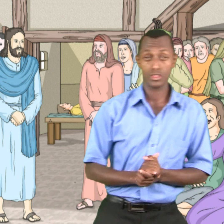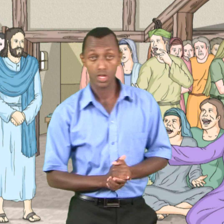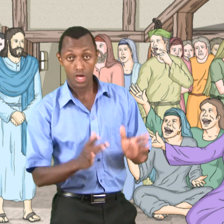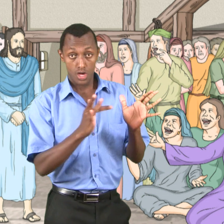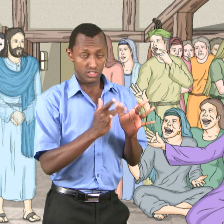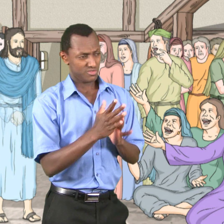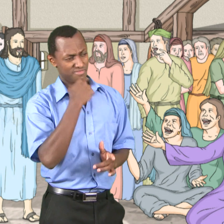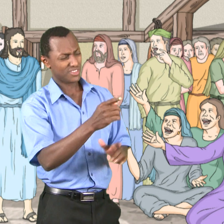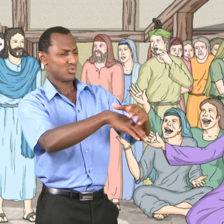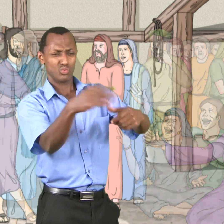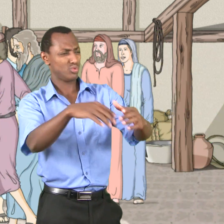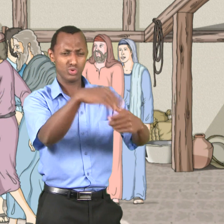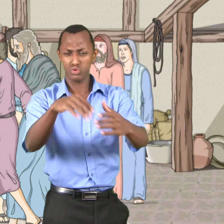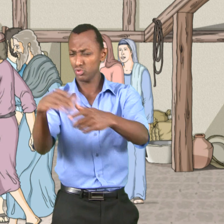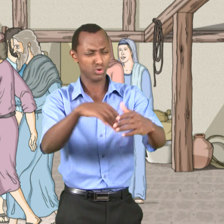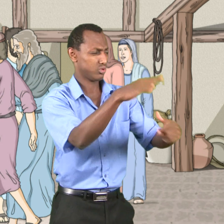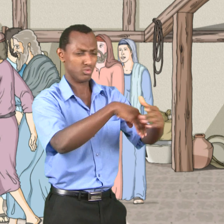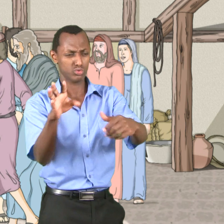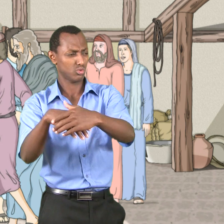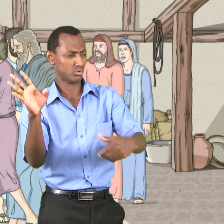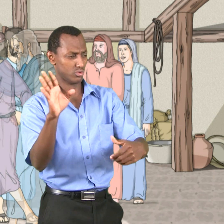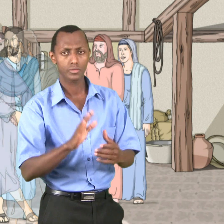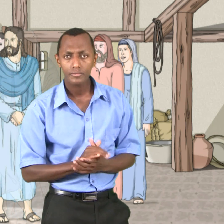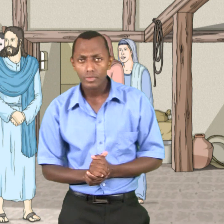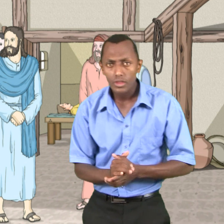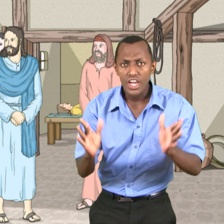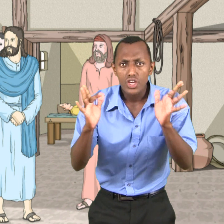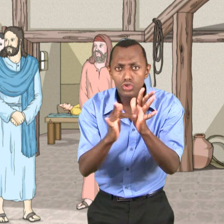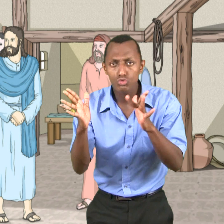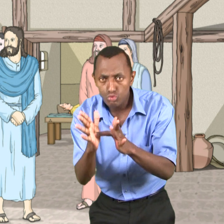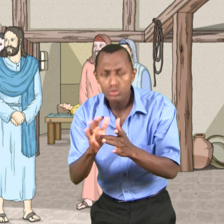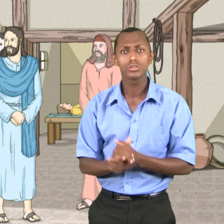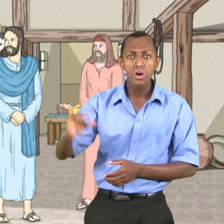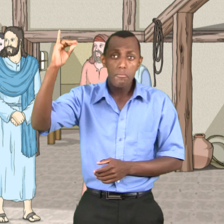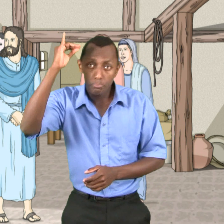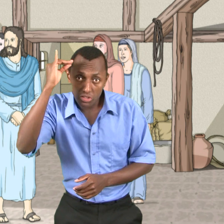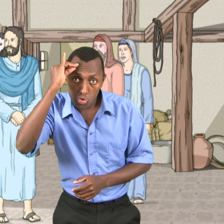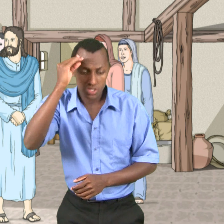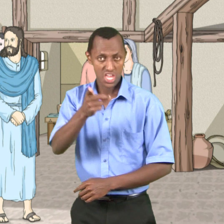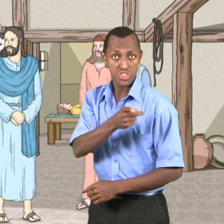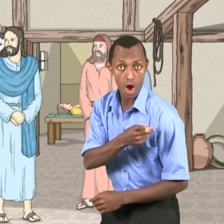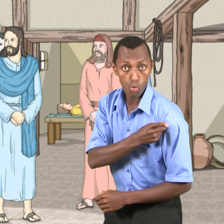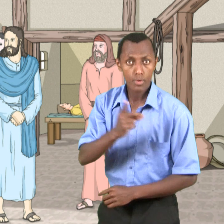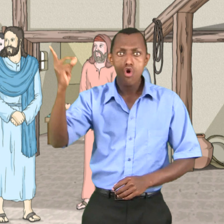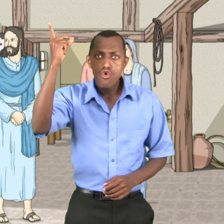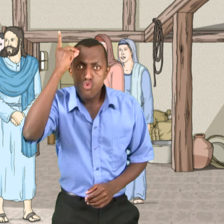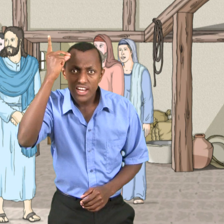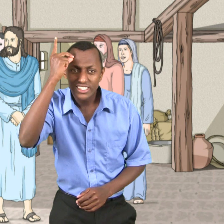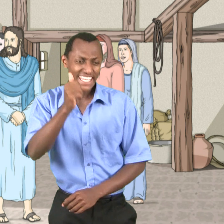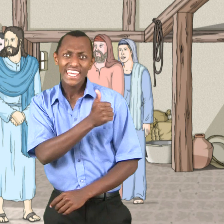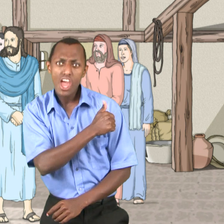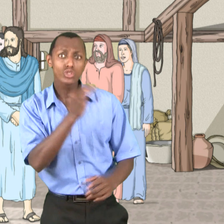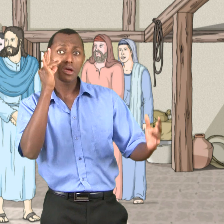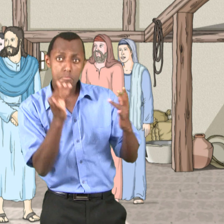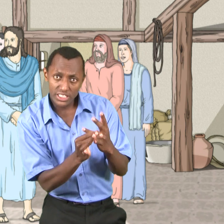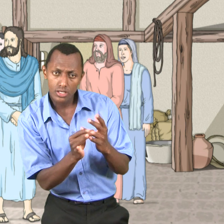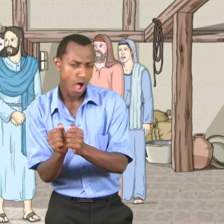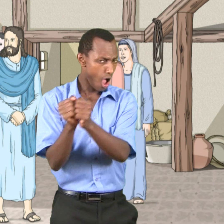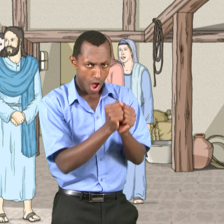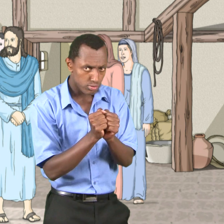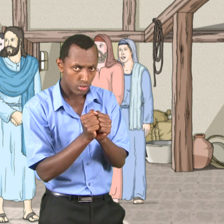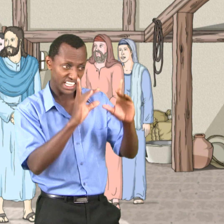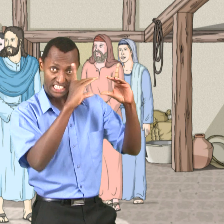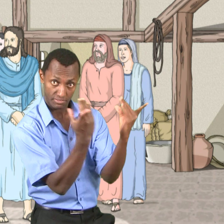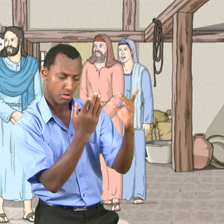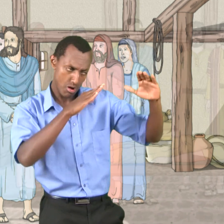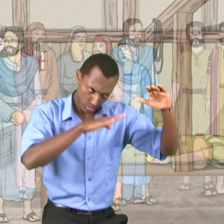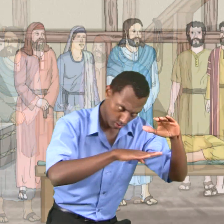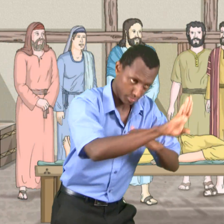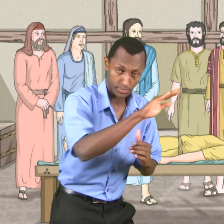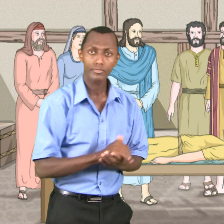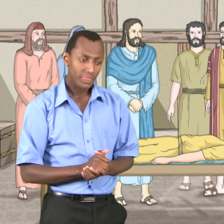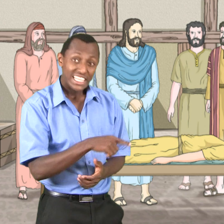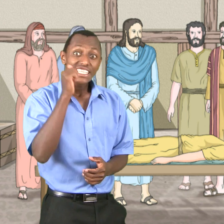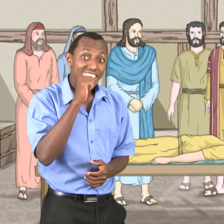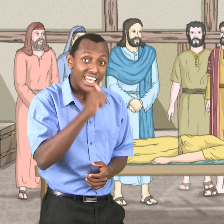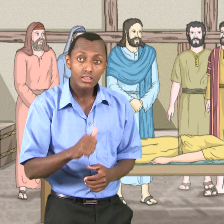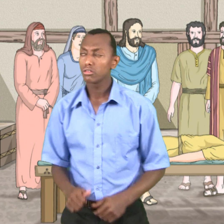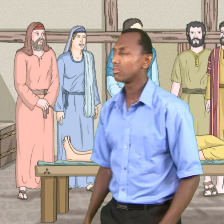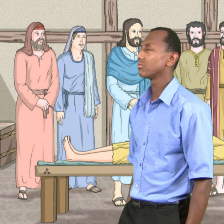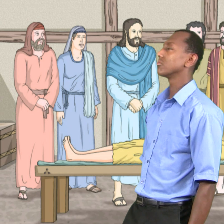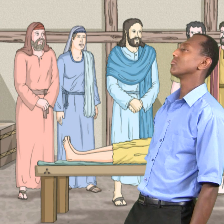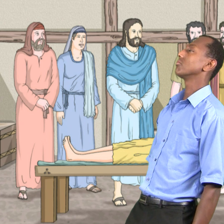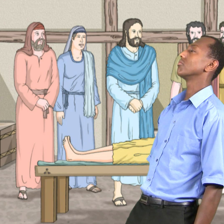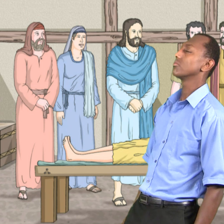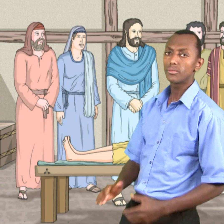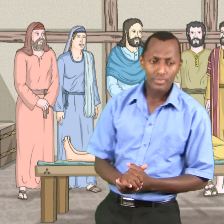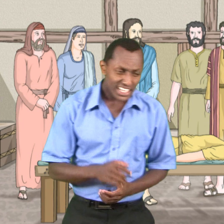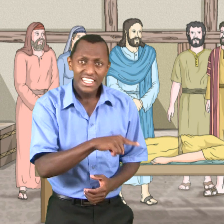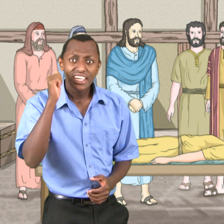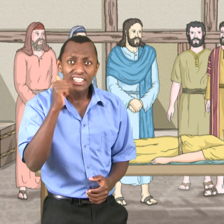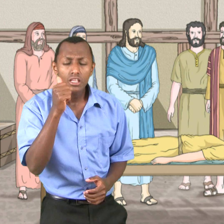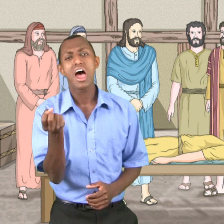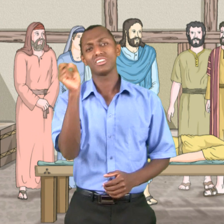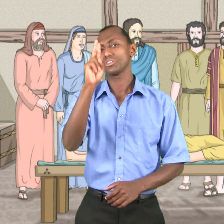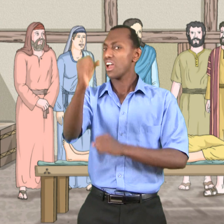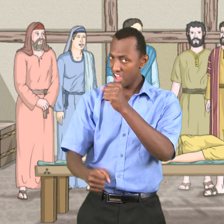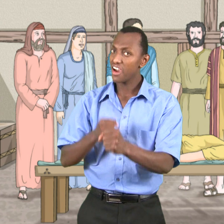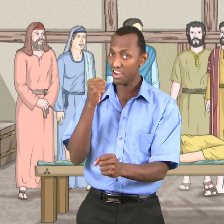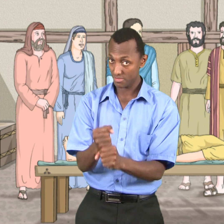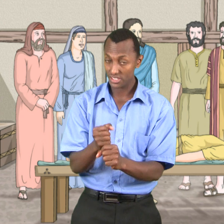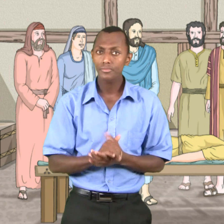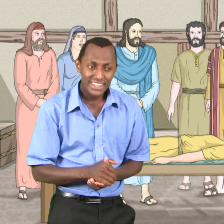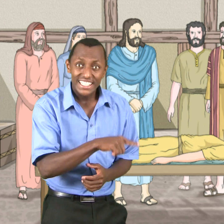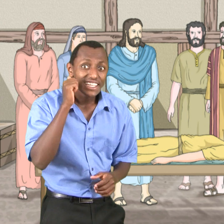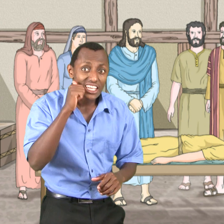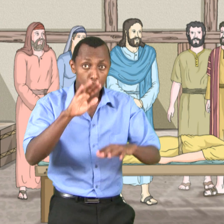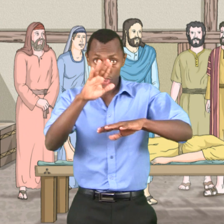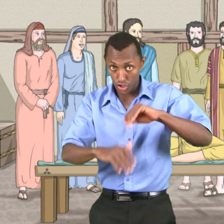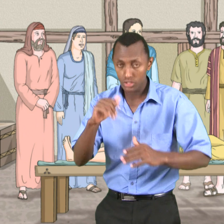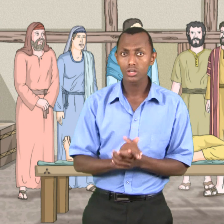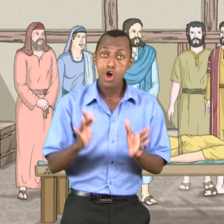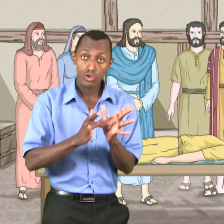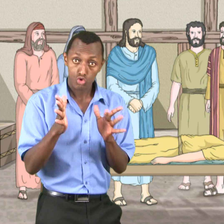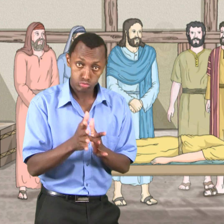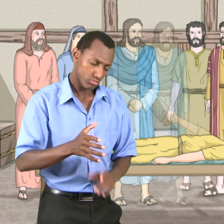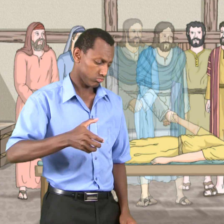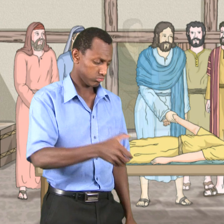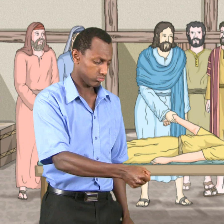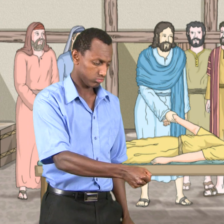After He had put them all outside, He took the child’s father and mother and His own companions, and went in to see the child.